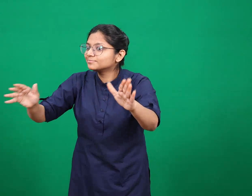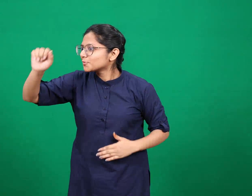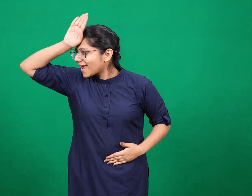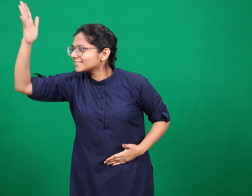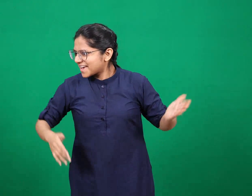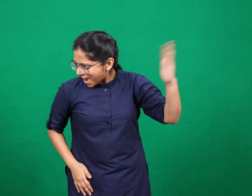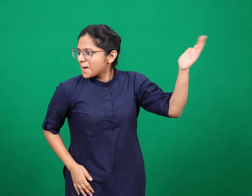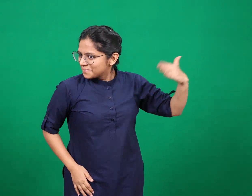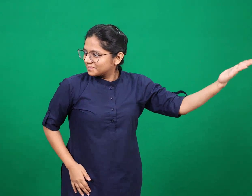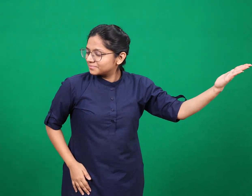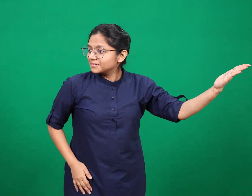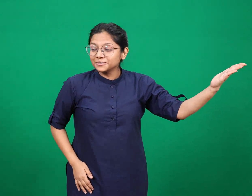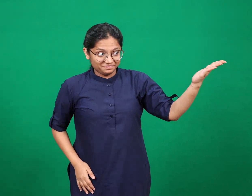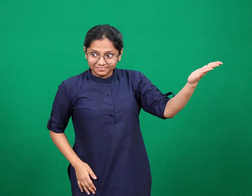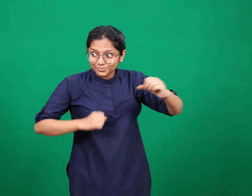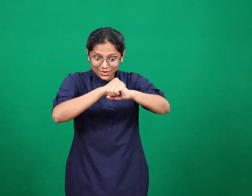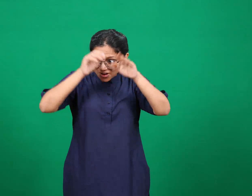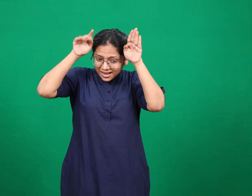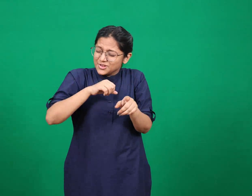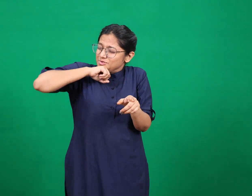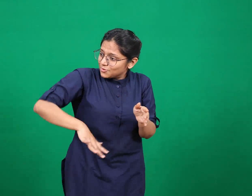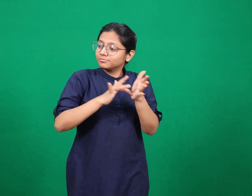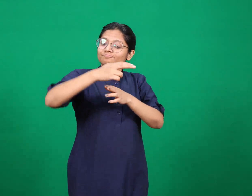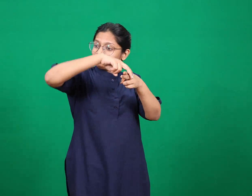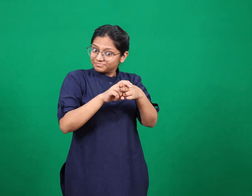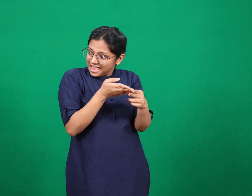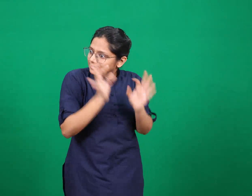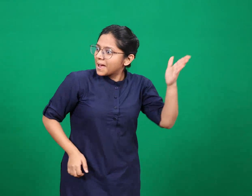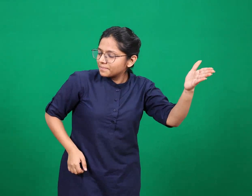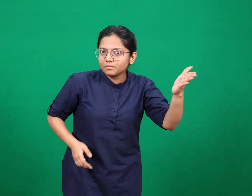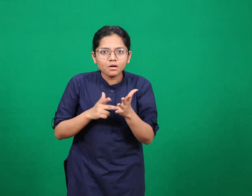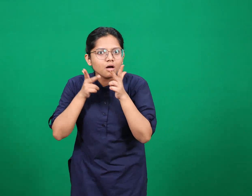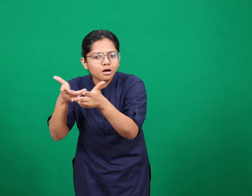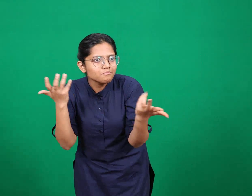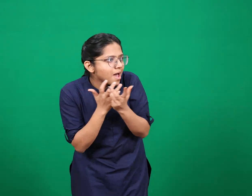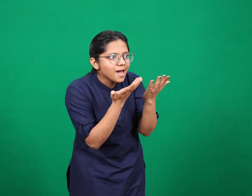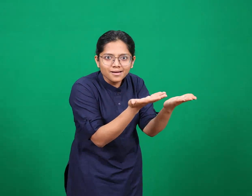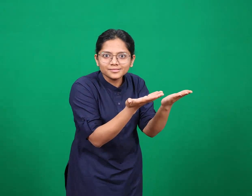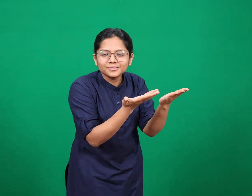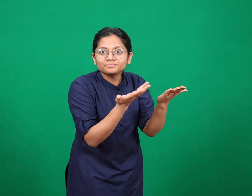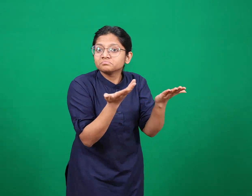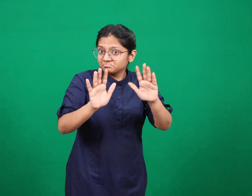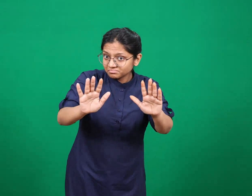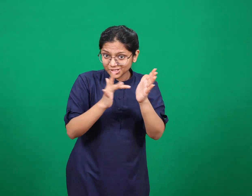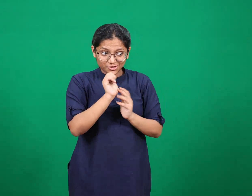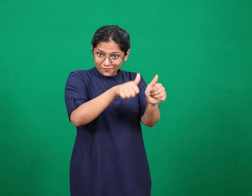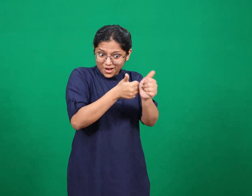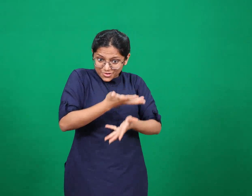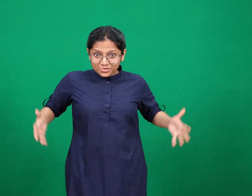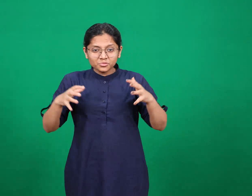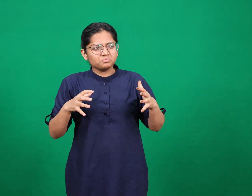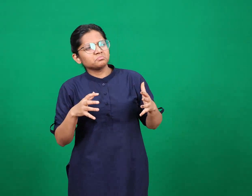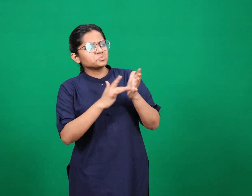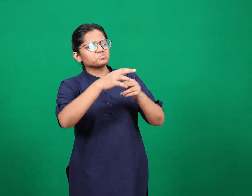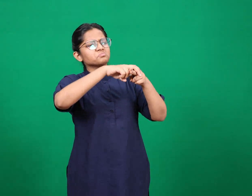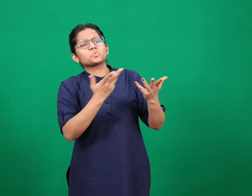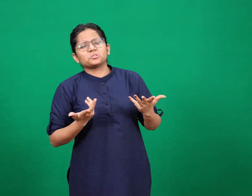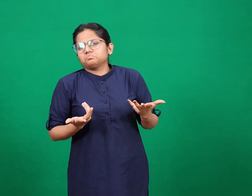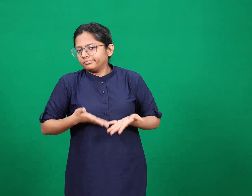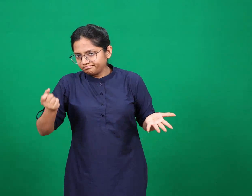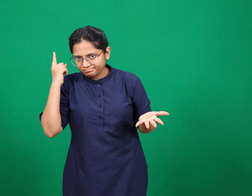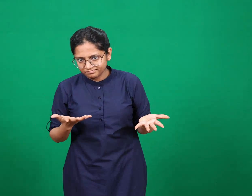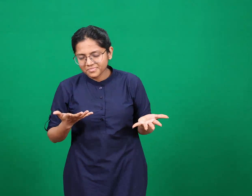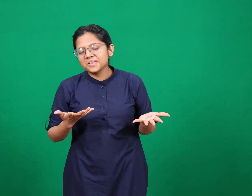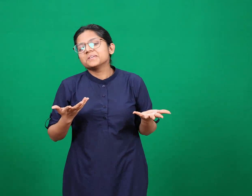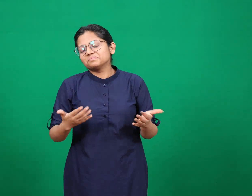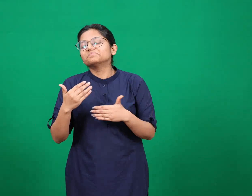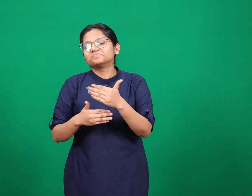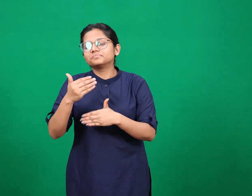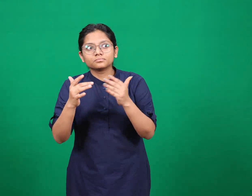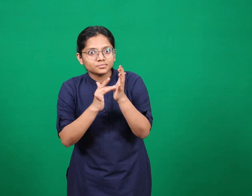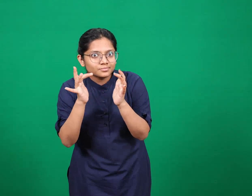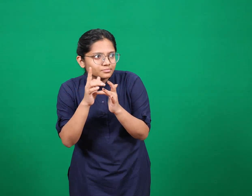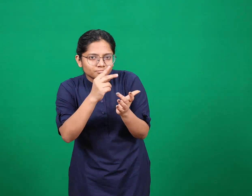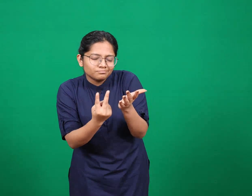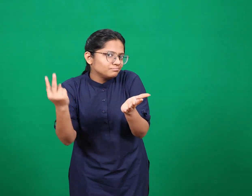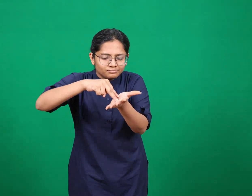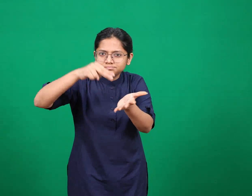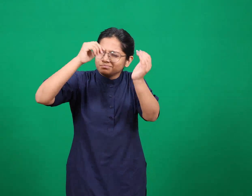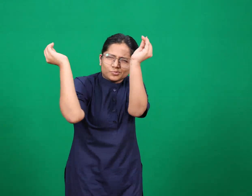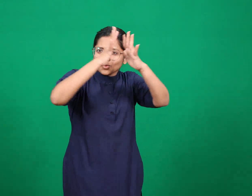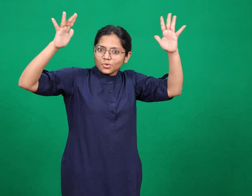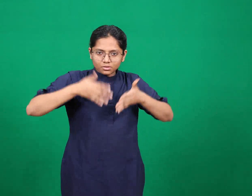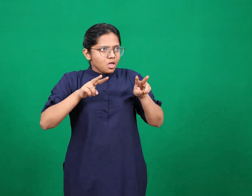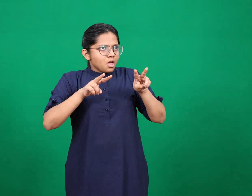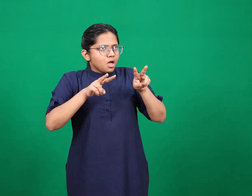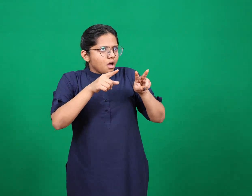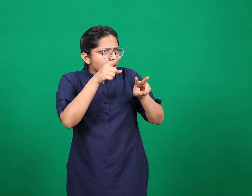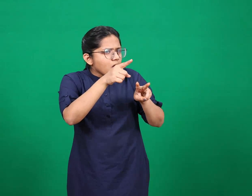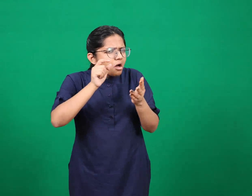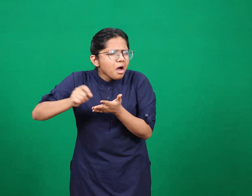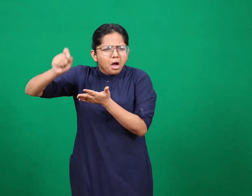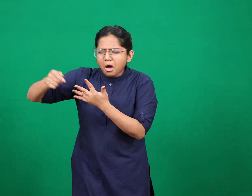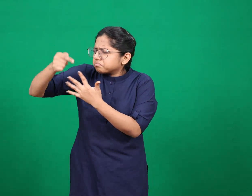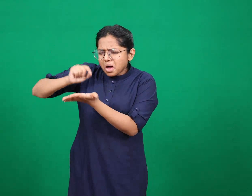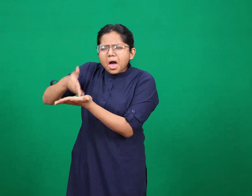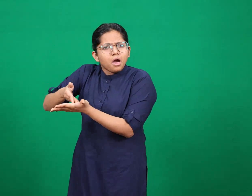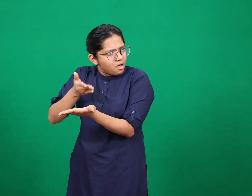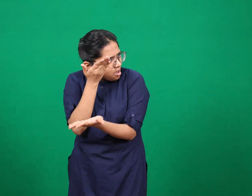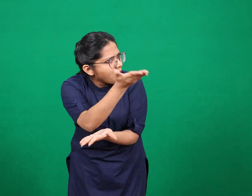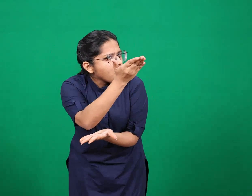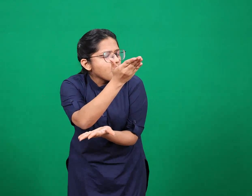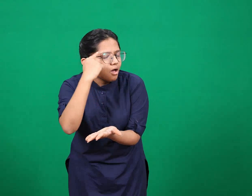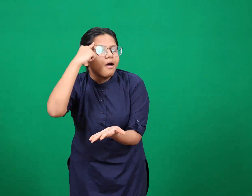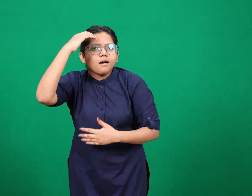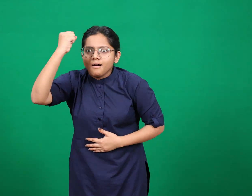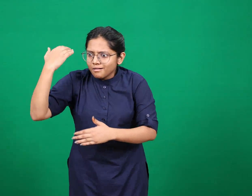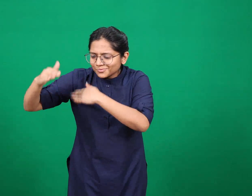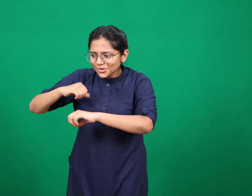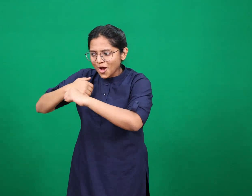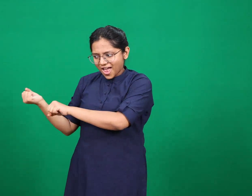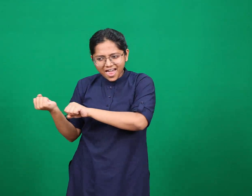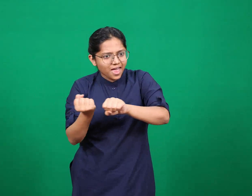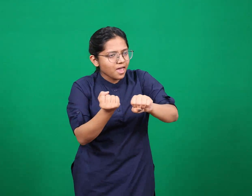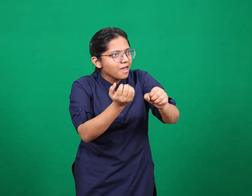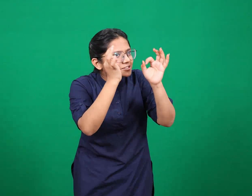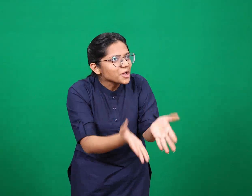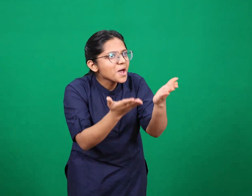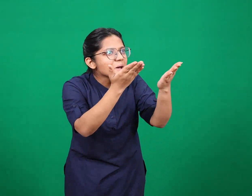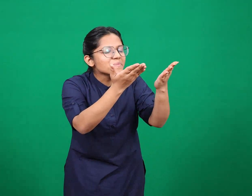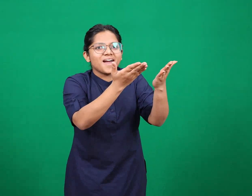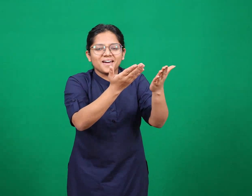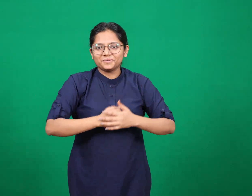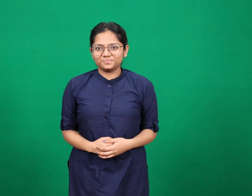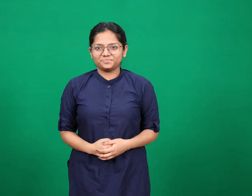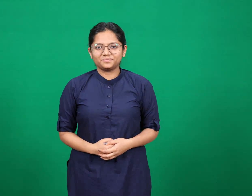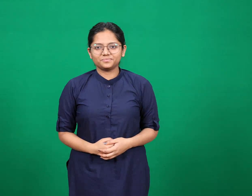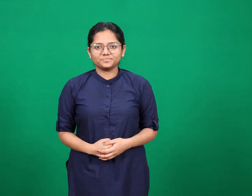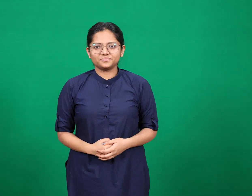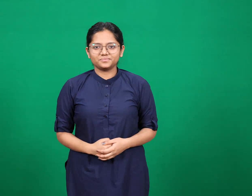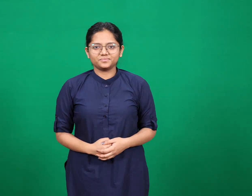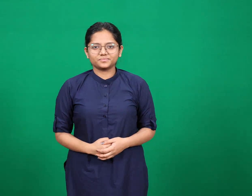At first His disciples did not understand these things, but after Jesus was glorified they remembered what had been done to Him, and they realized that these very things had also been written about Him.